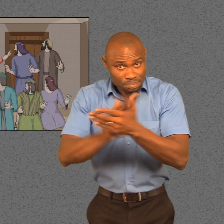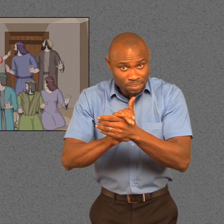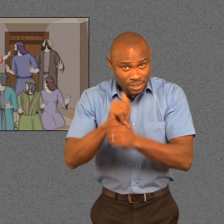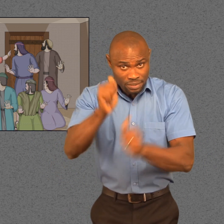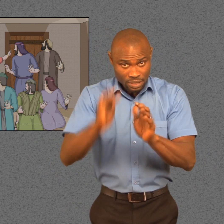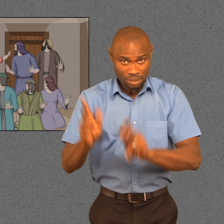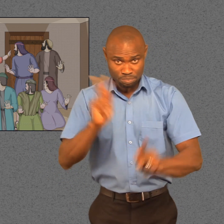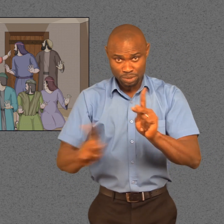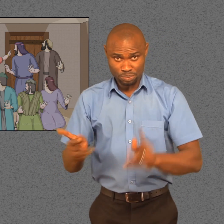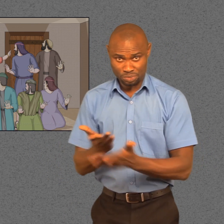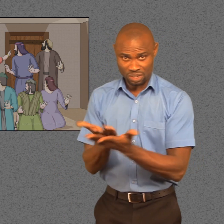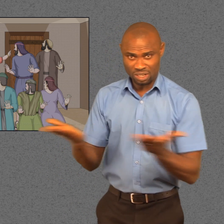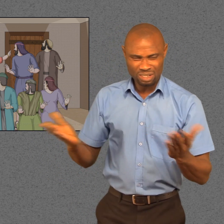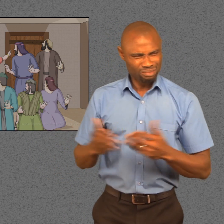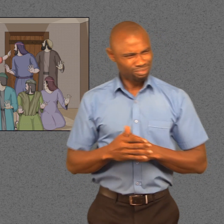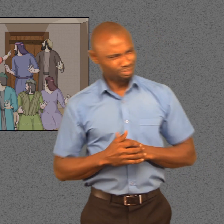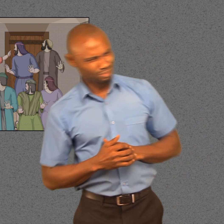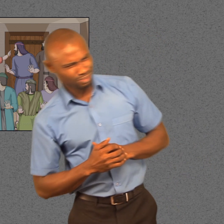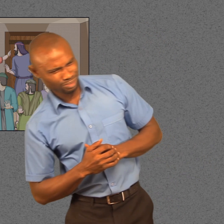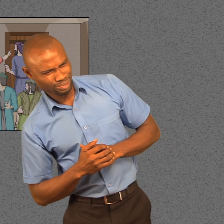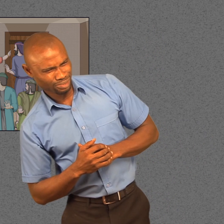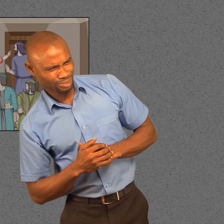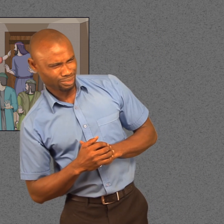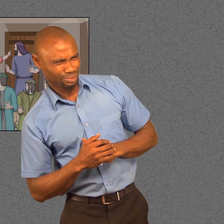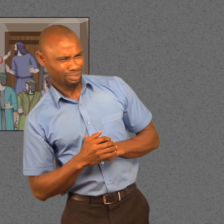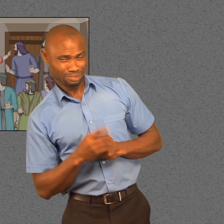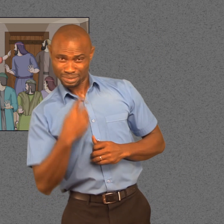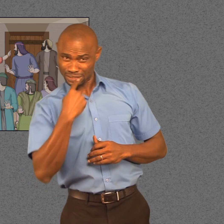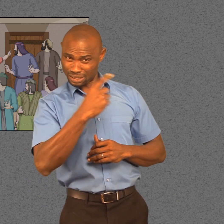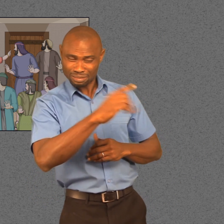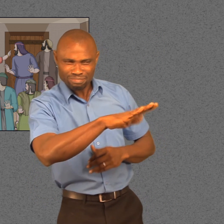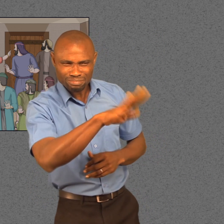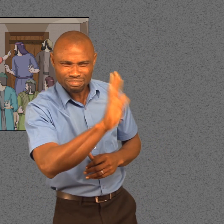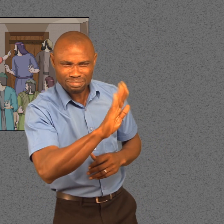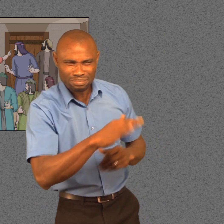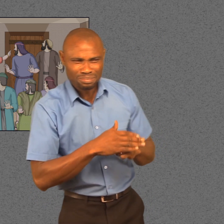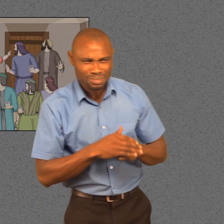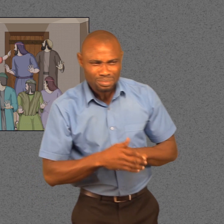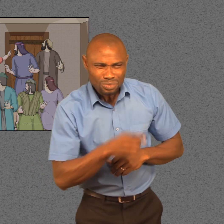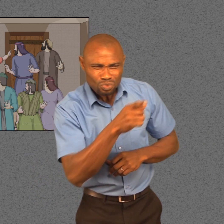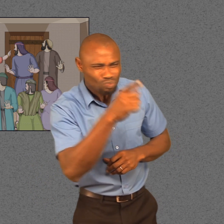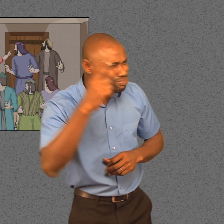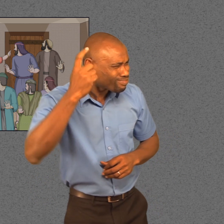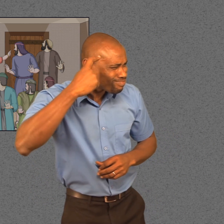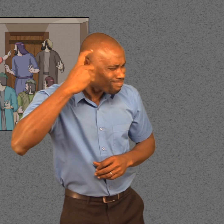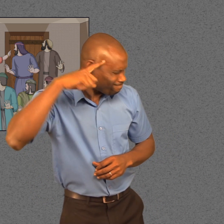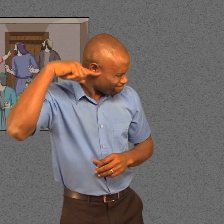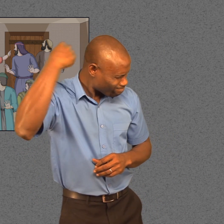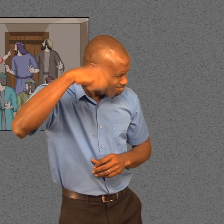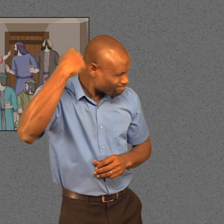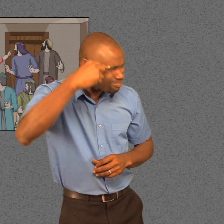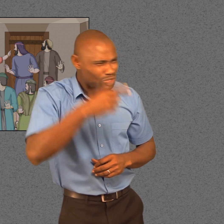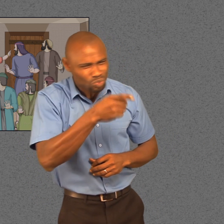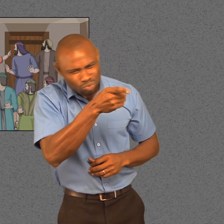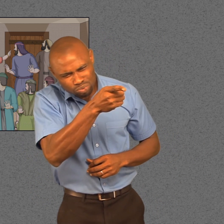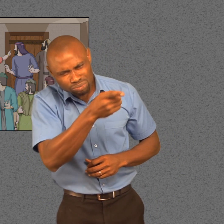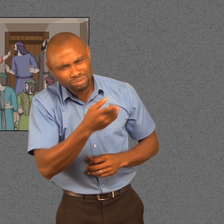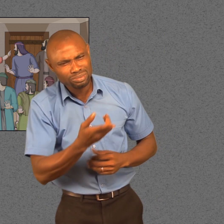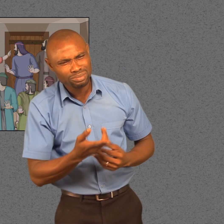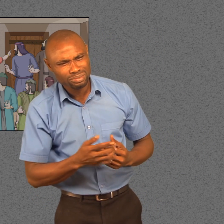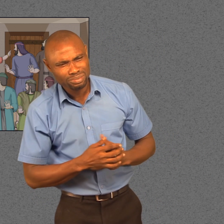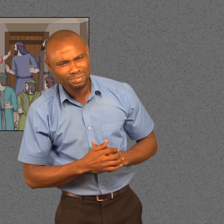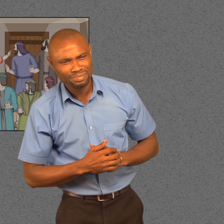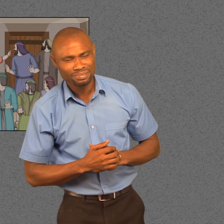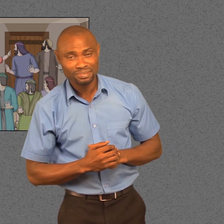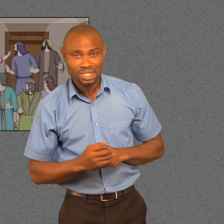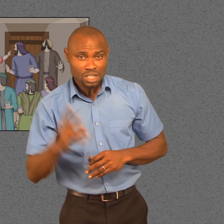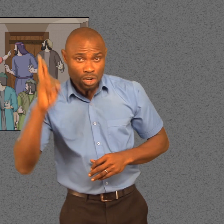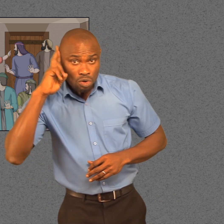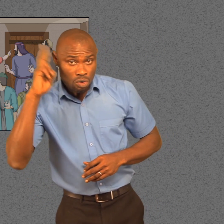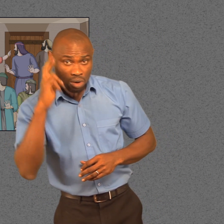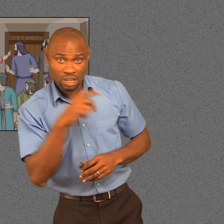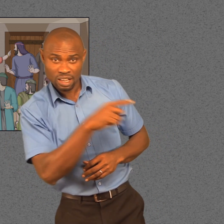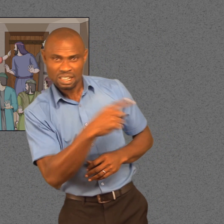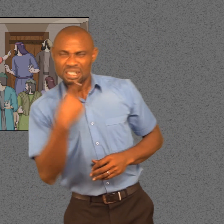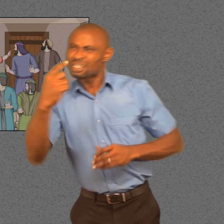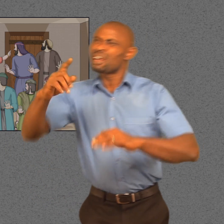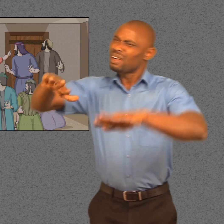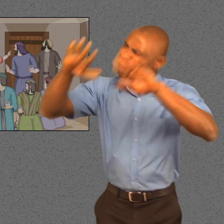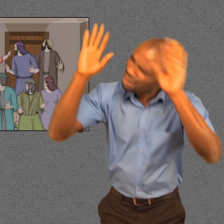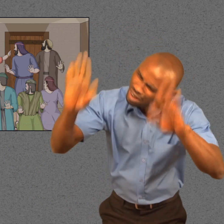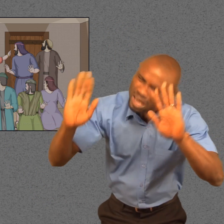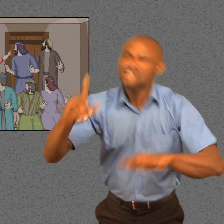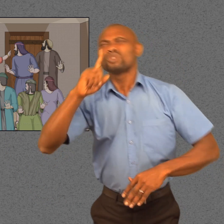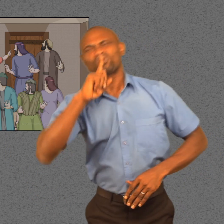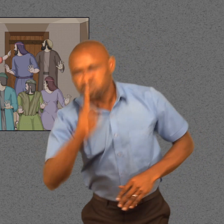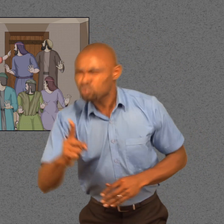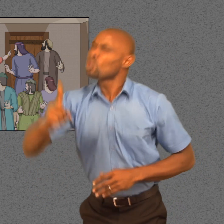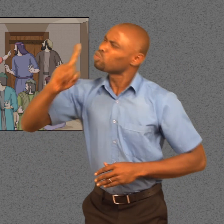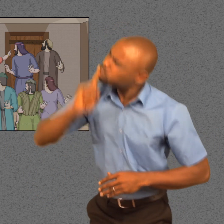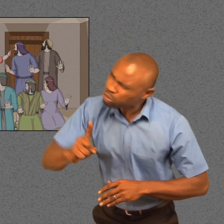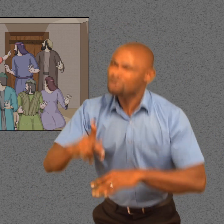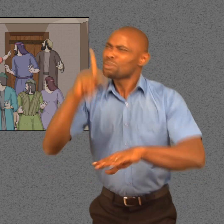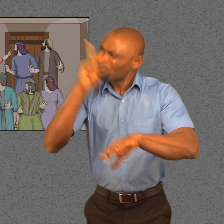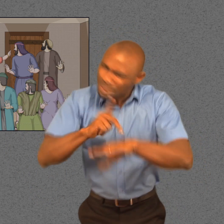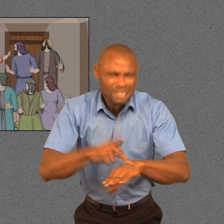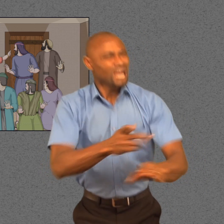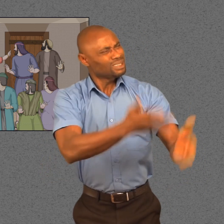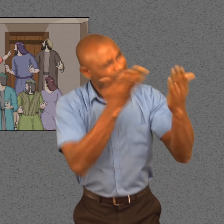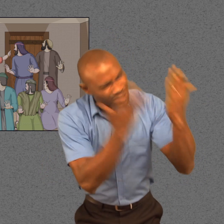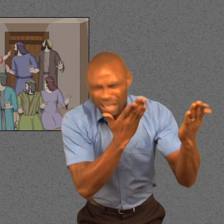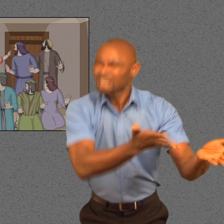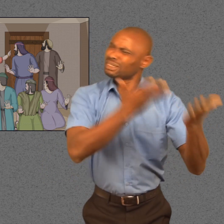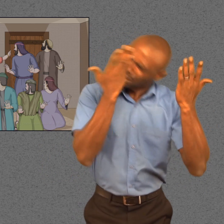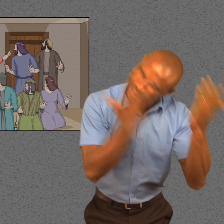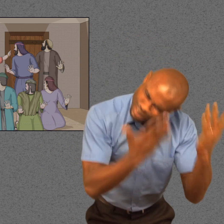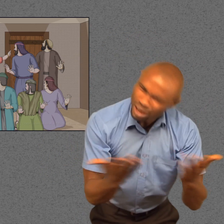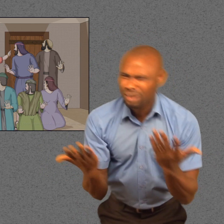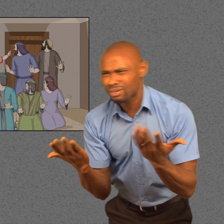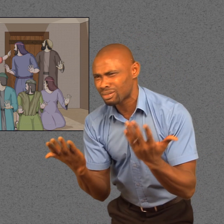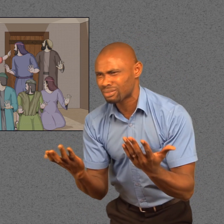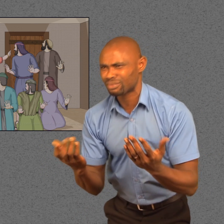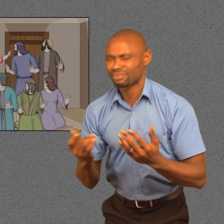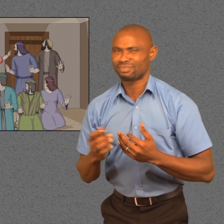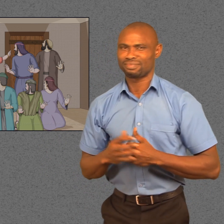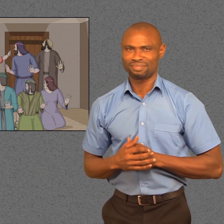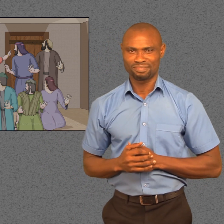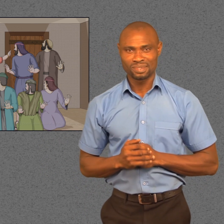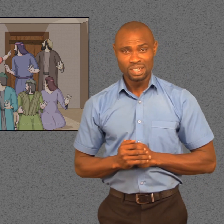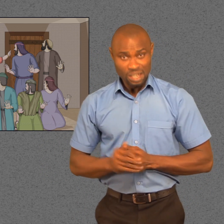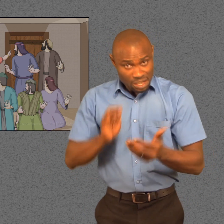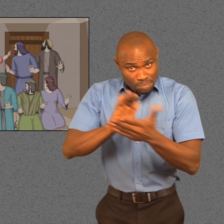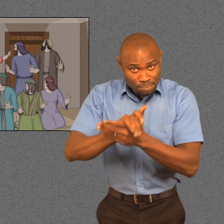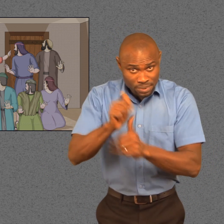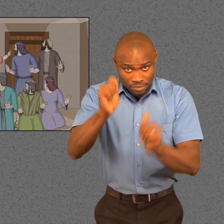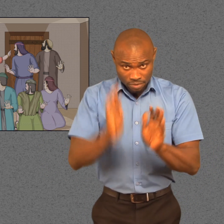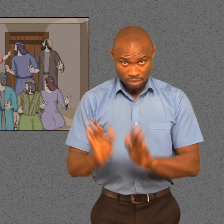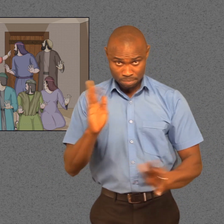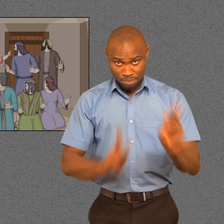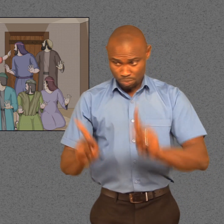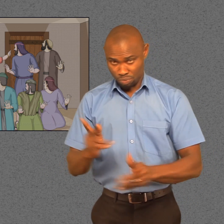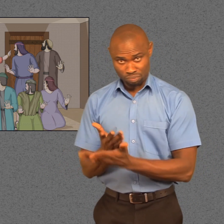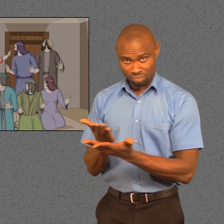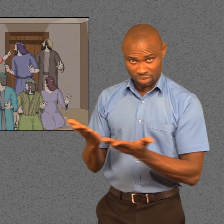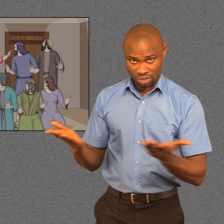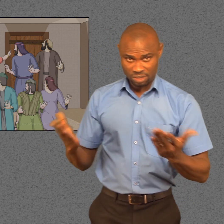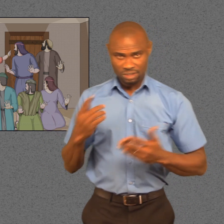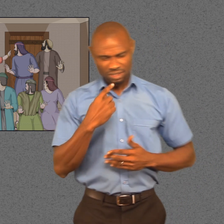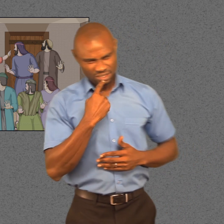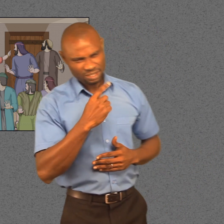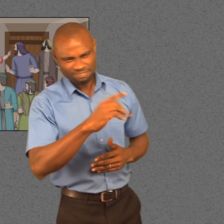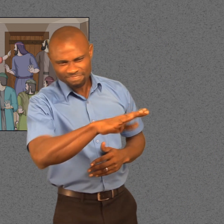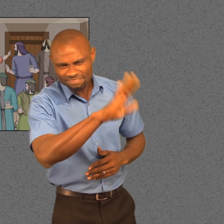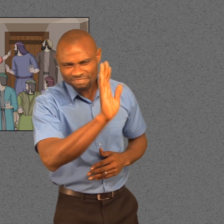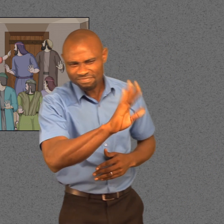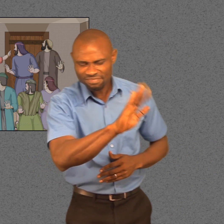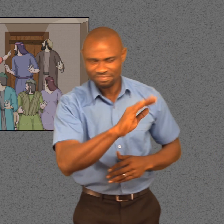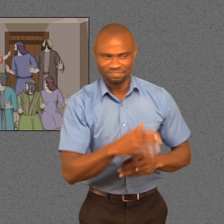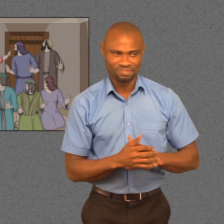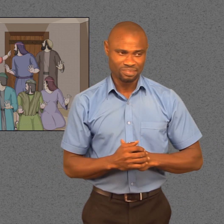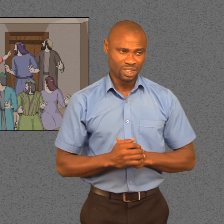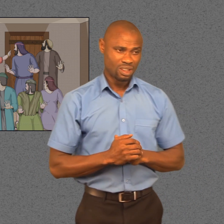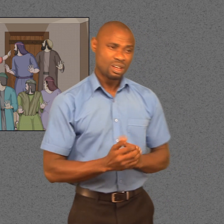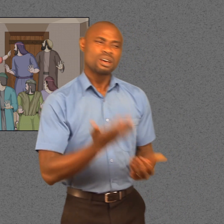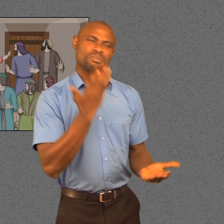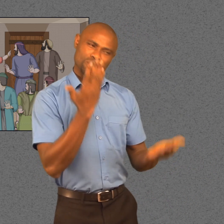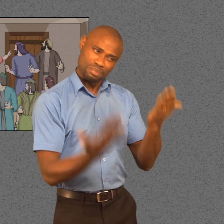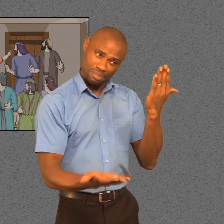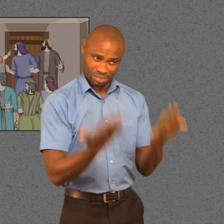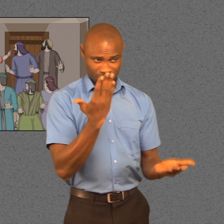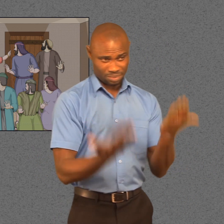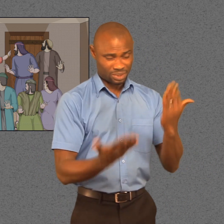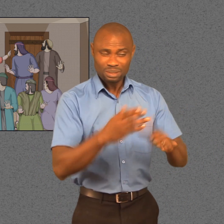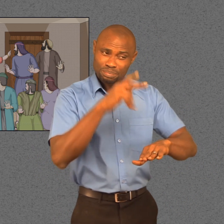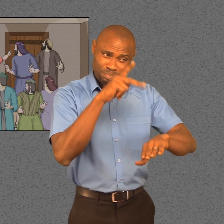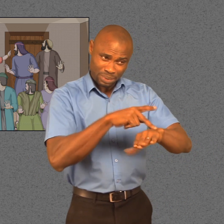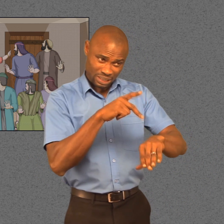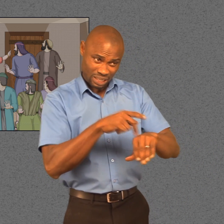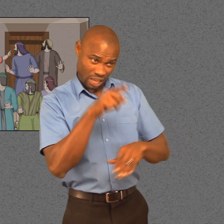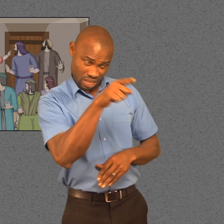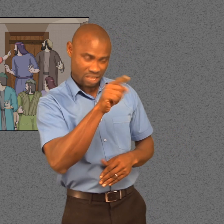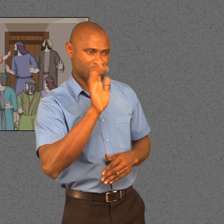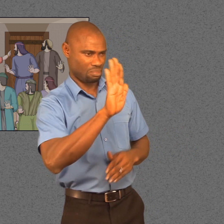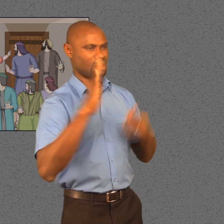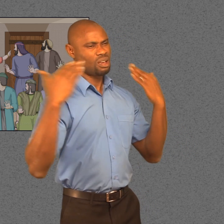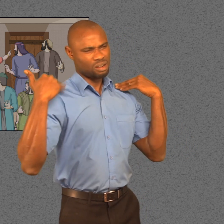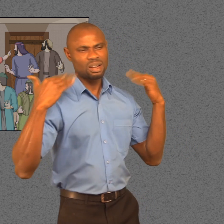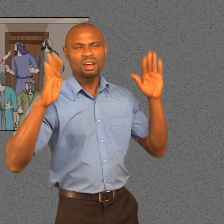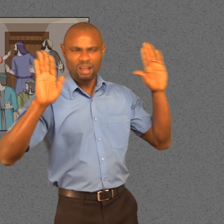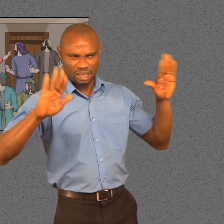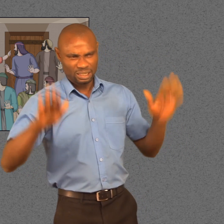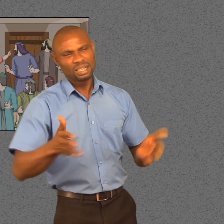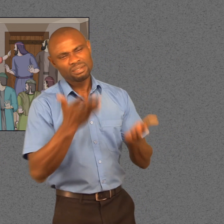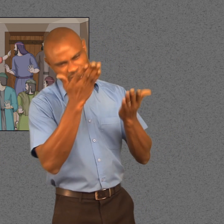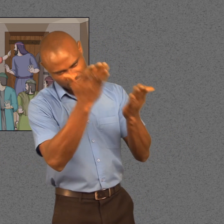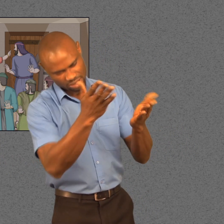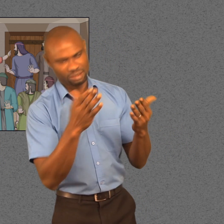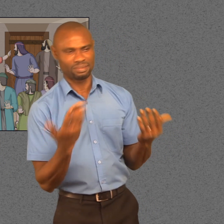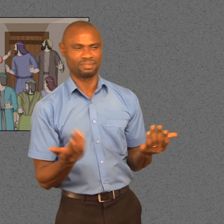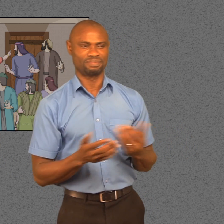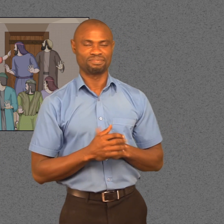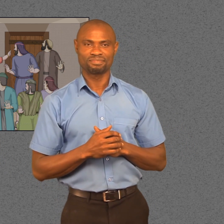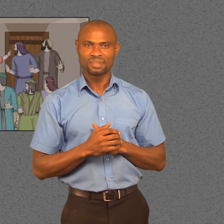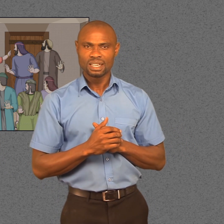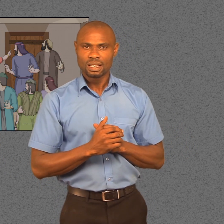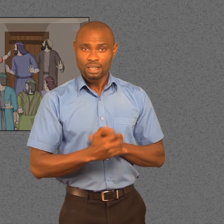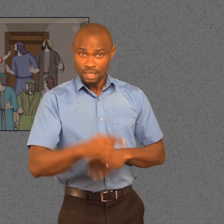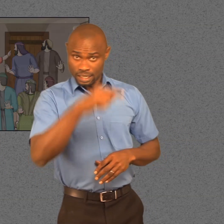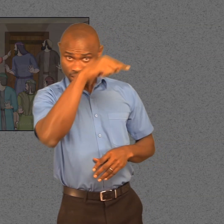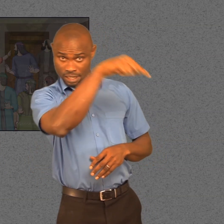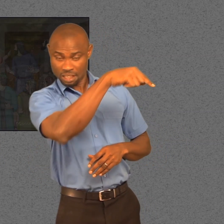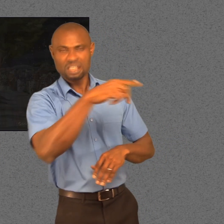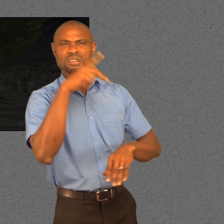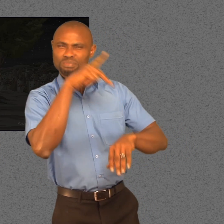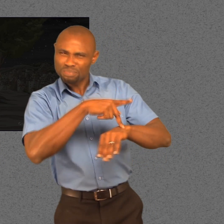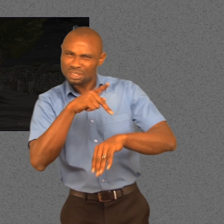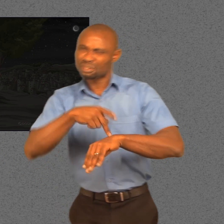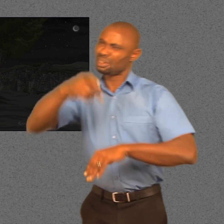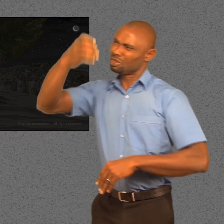But when she kept insisting it was so, they said, “It must be his angel.”